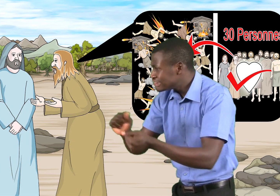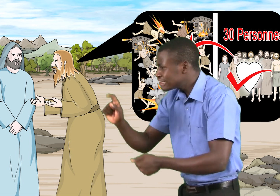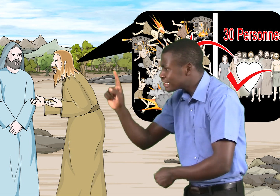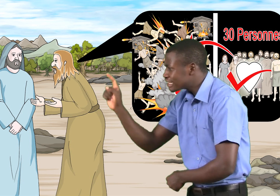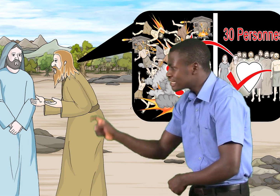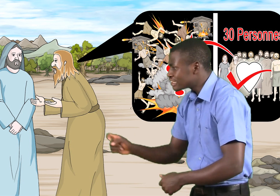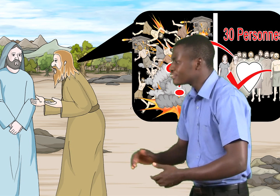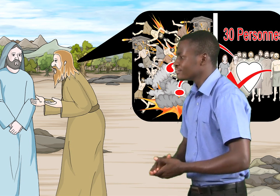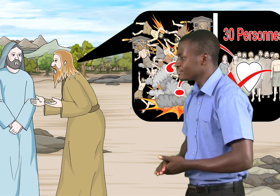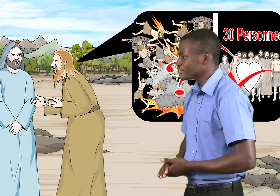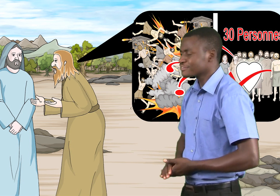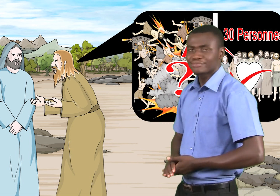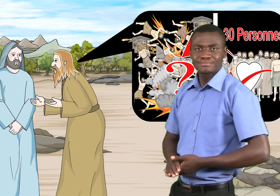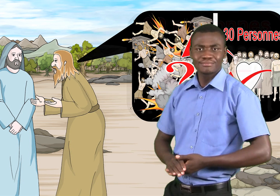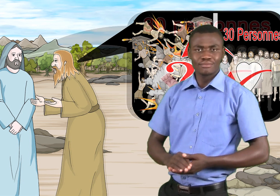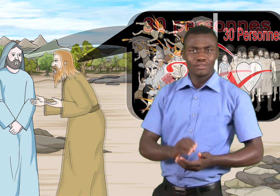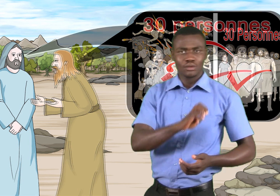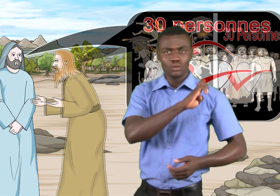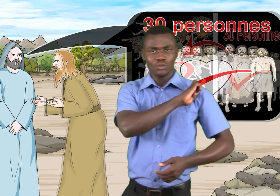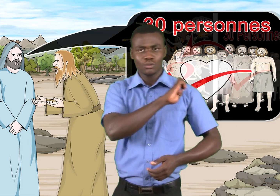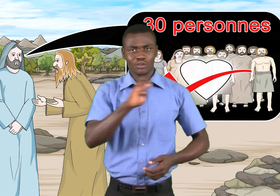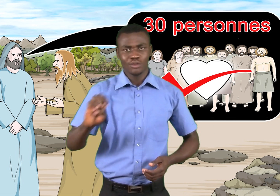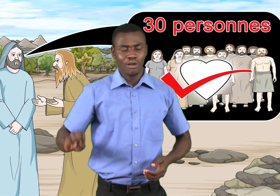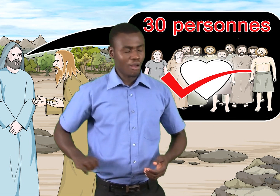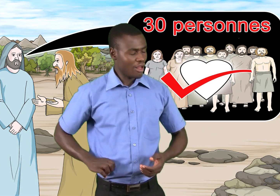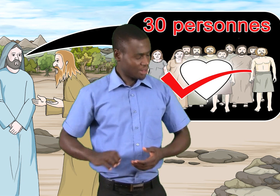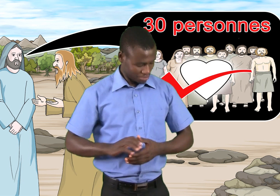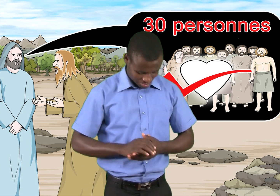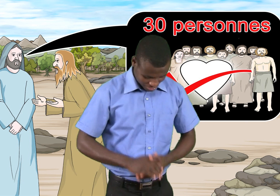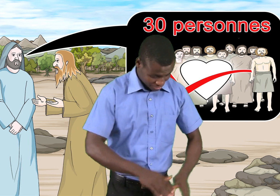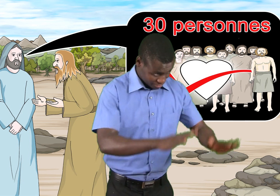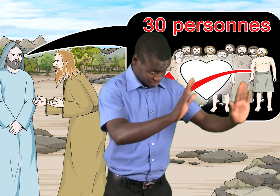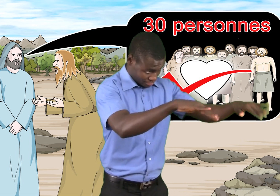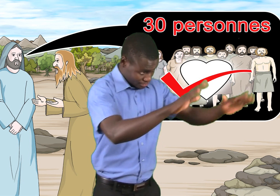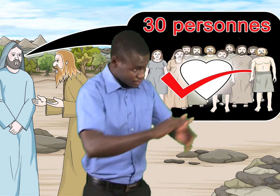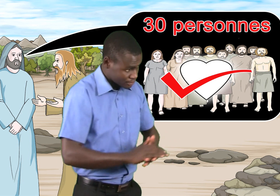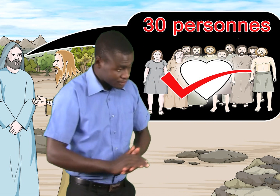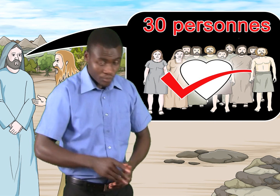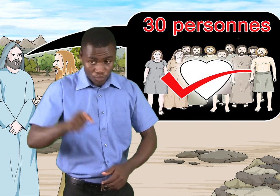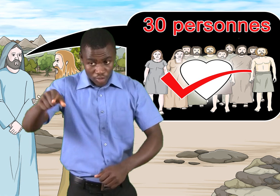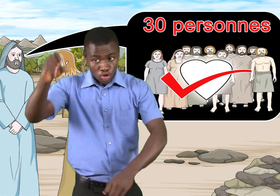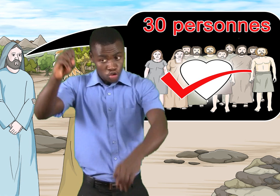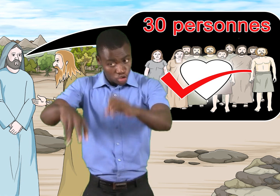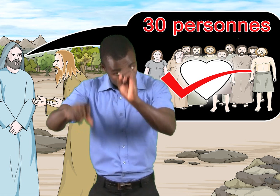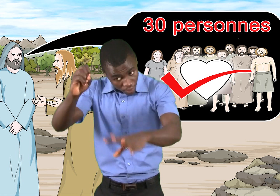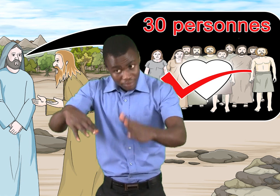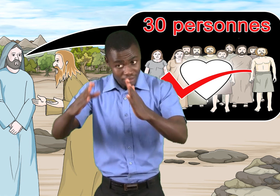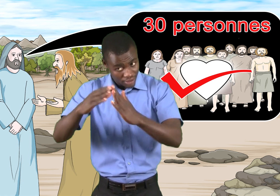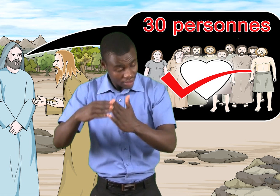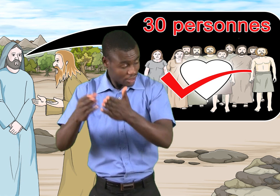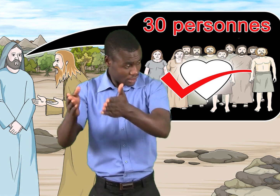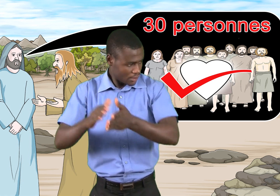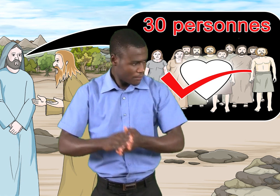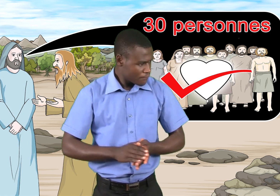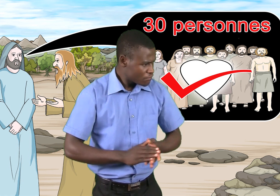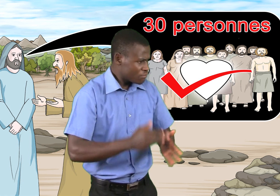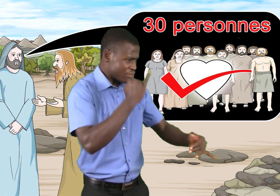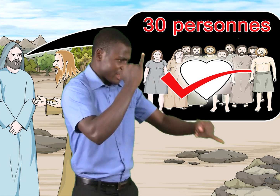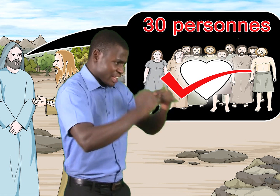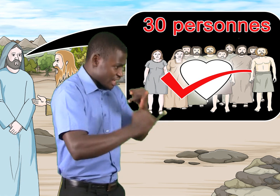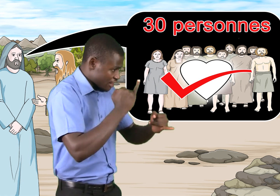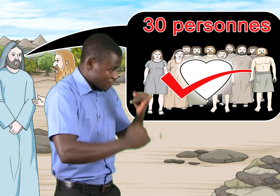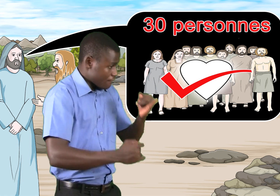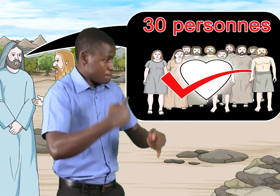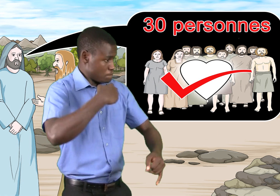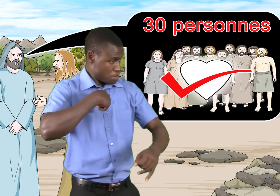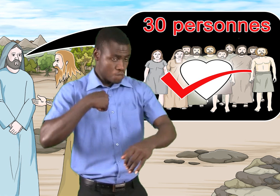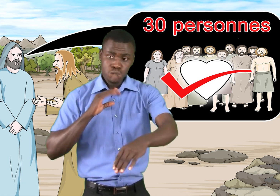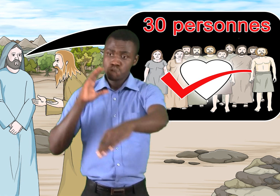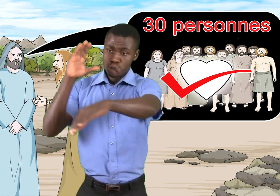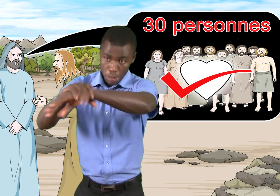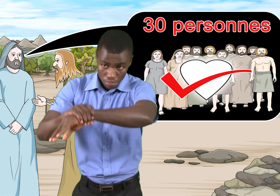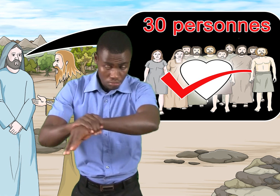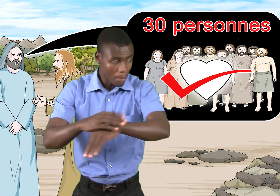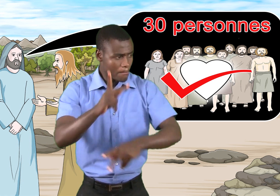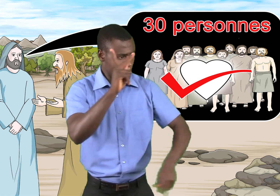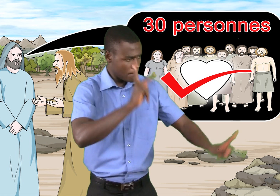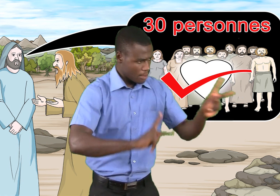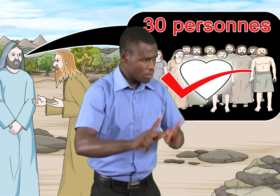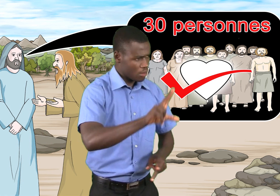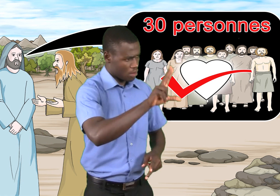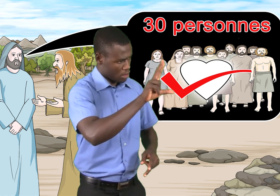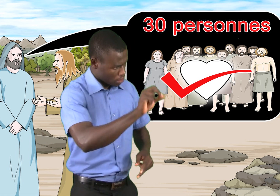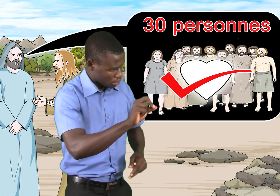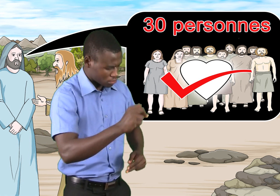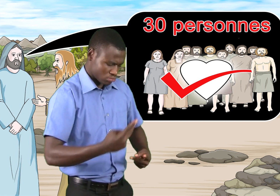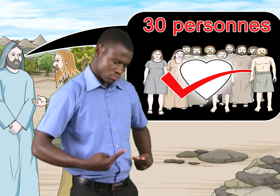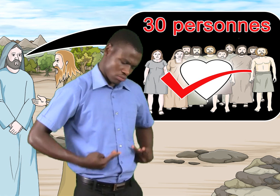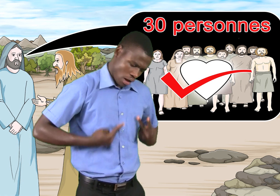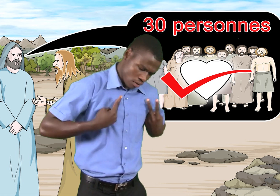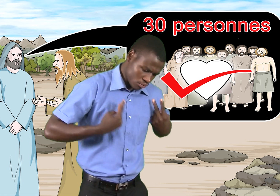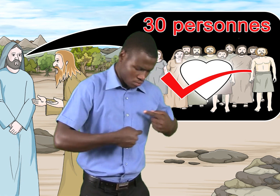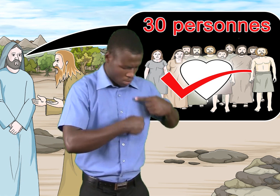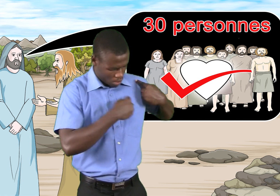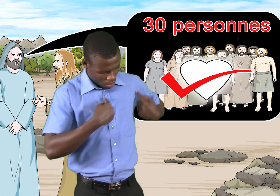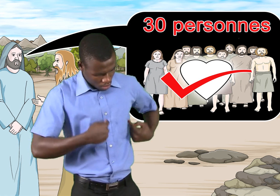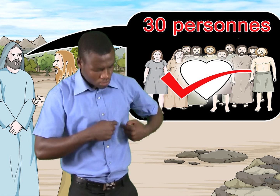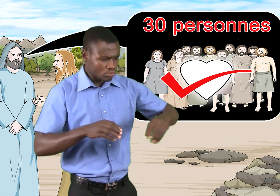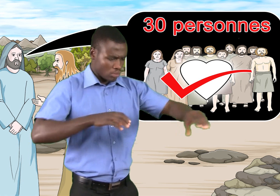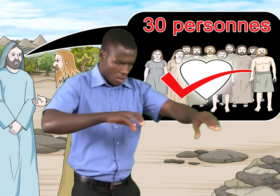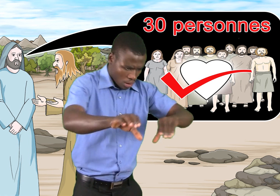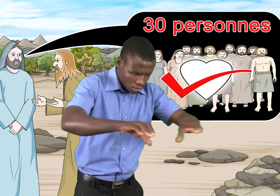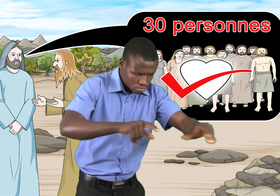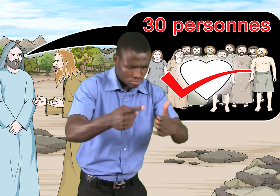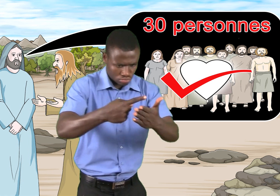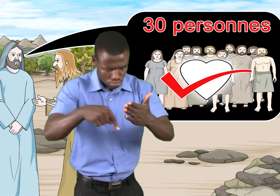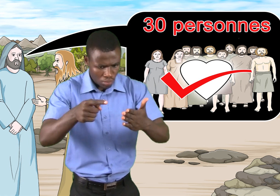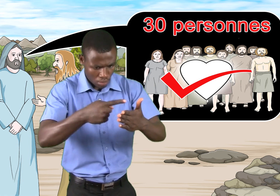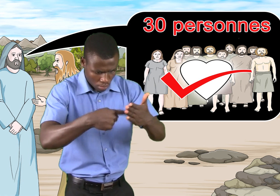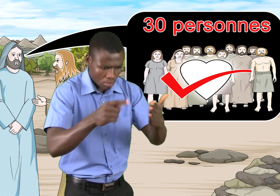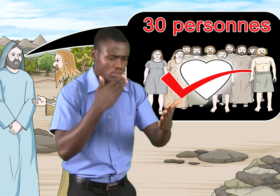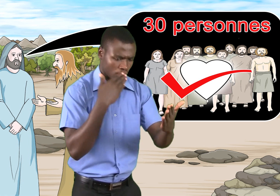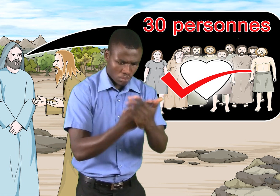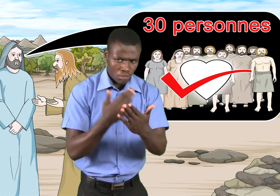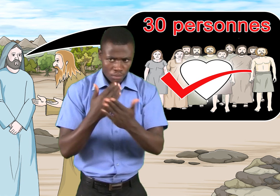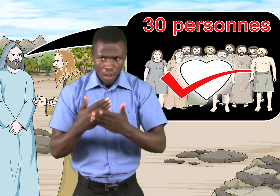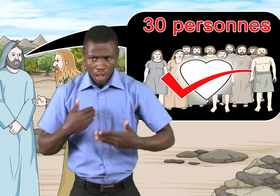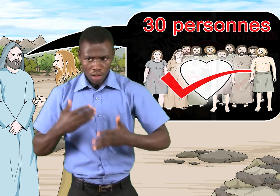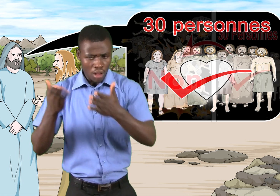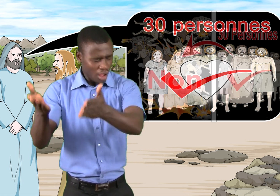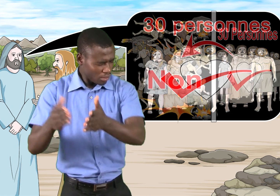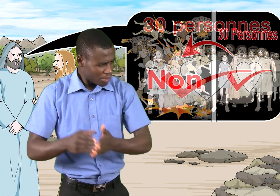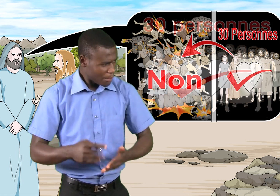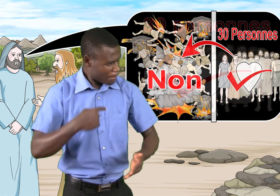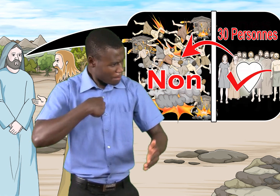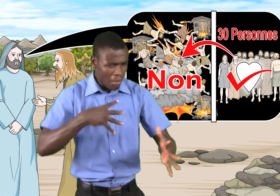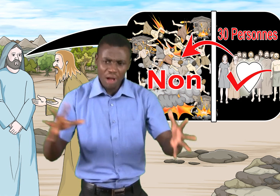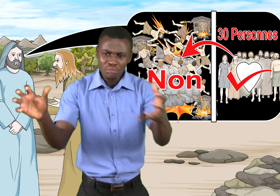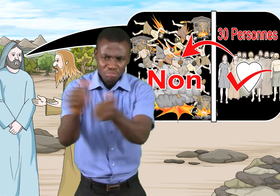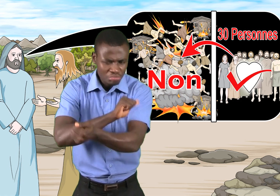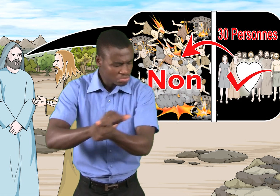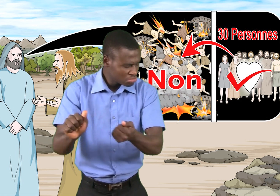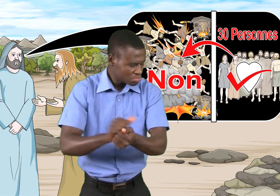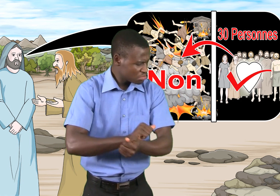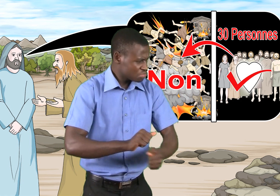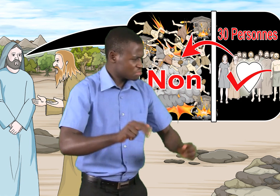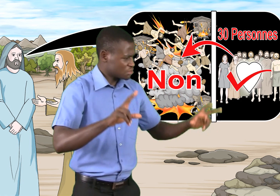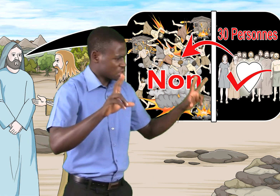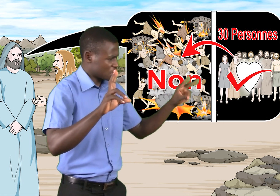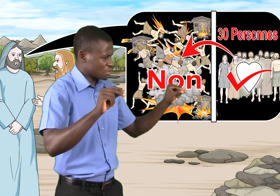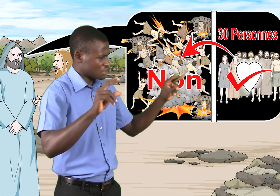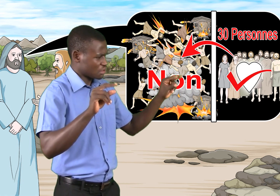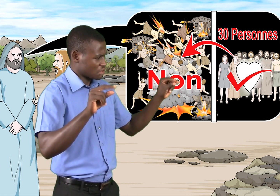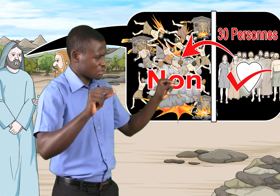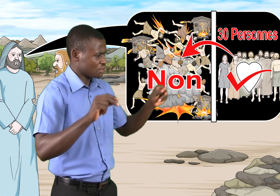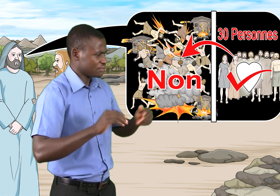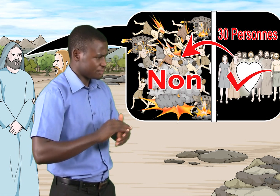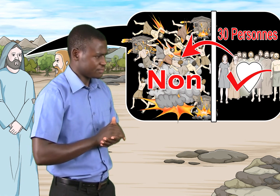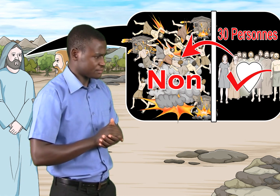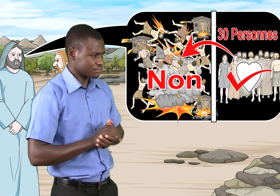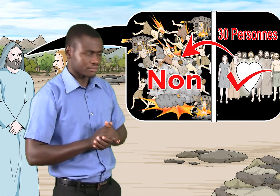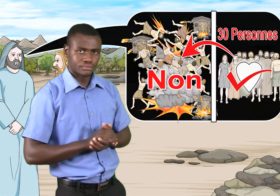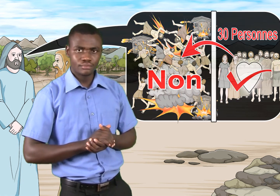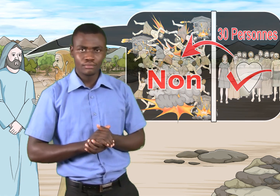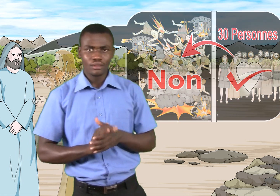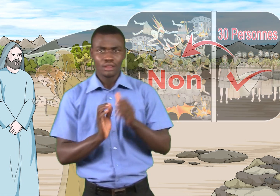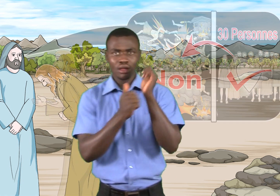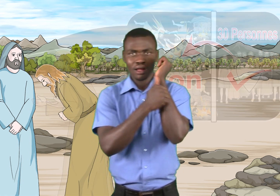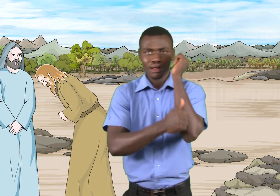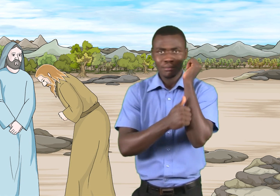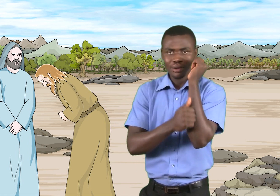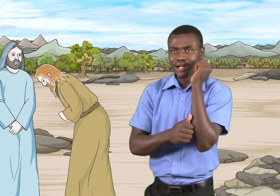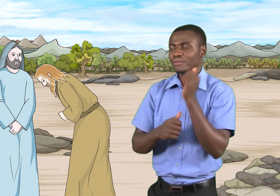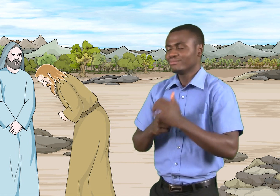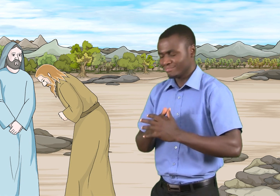He replied, “If I find thirty there, I will not do it.”